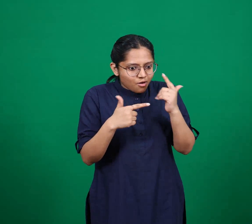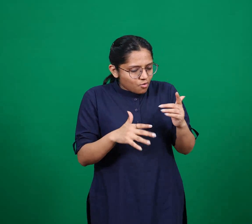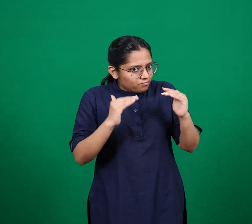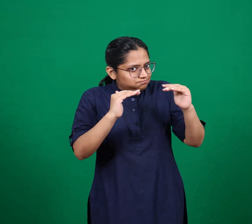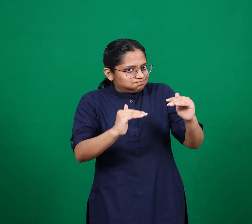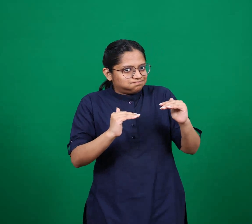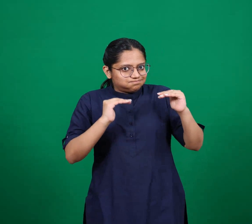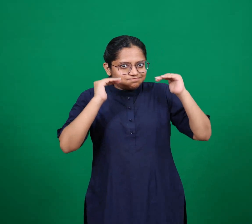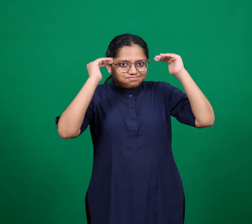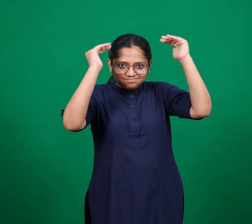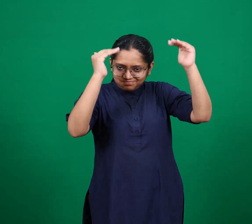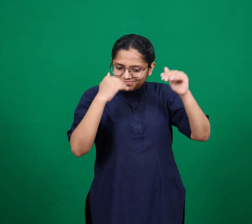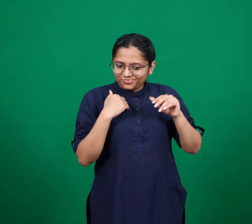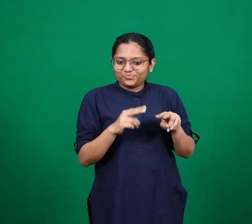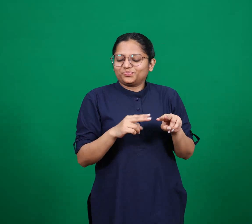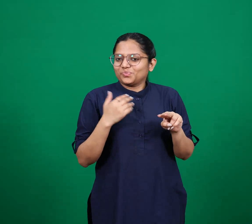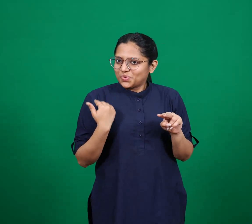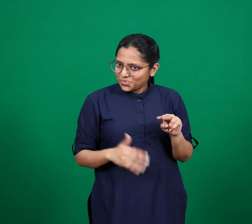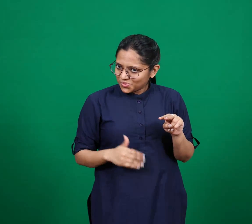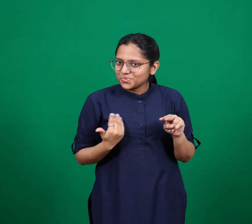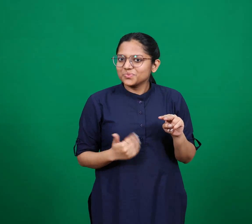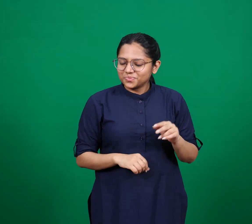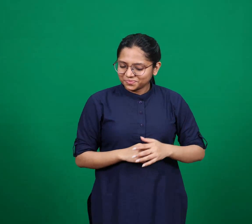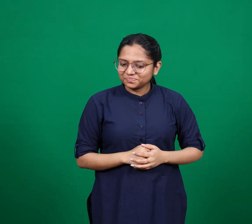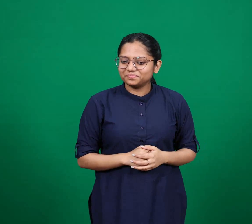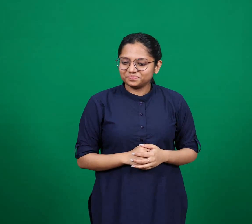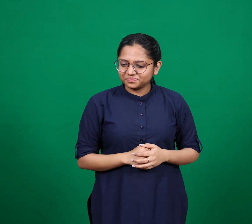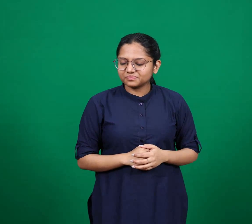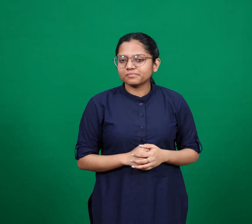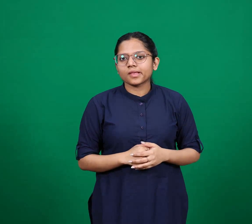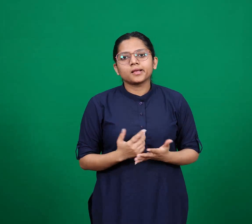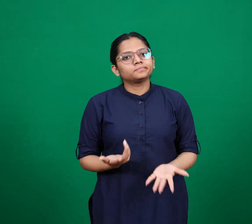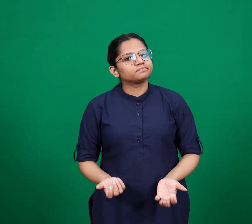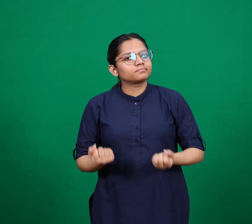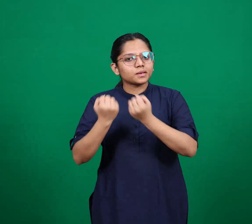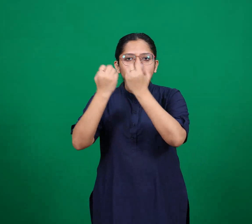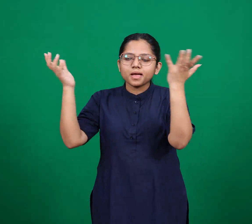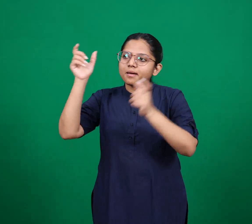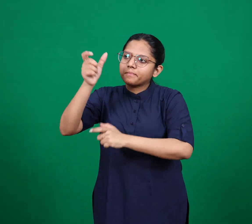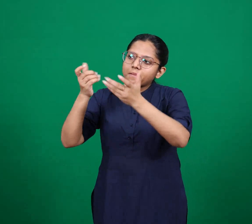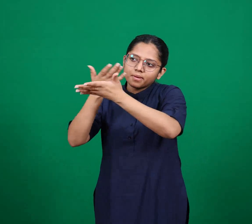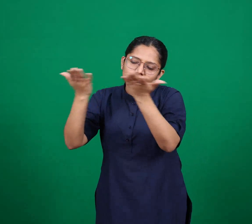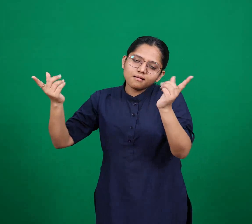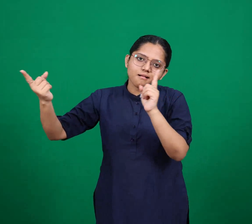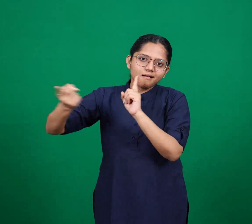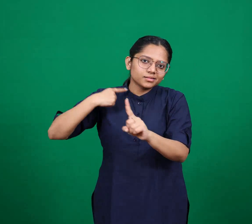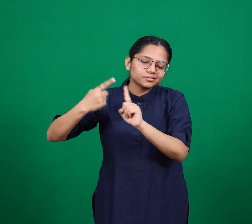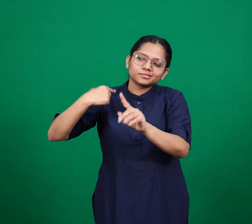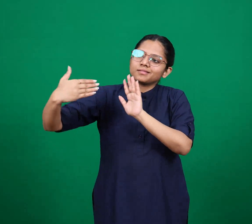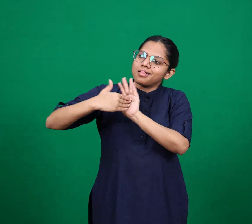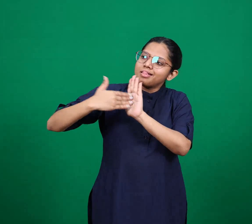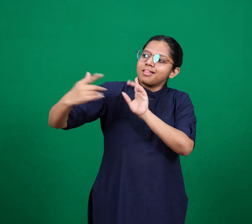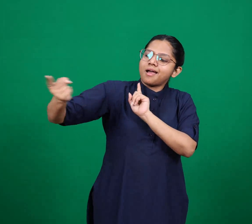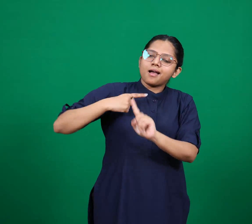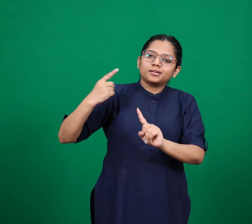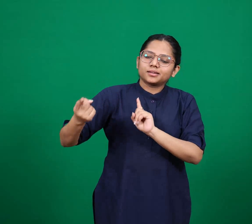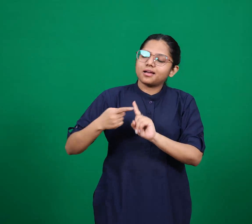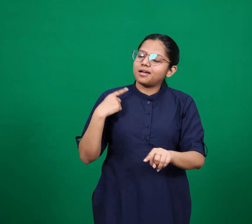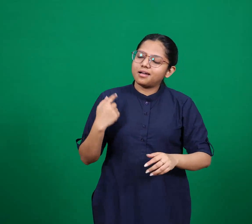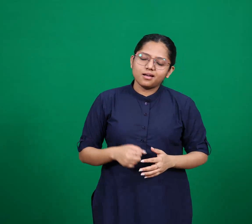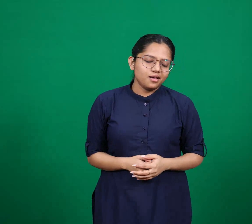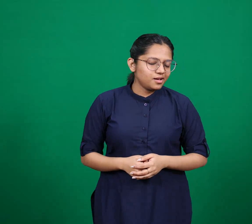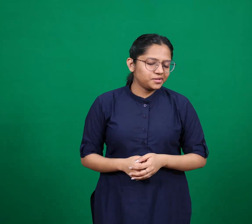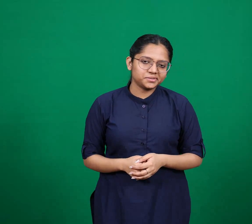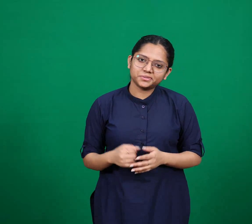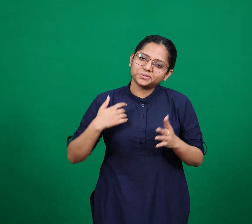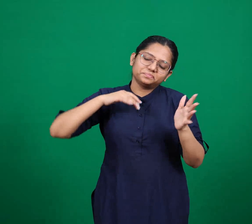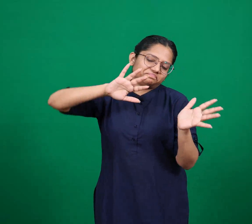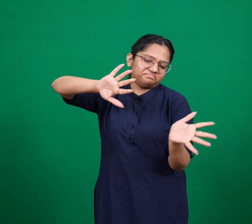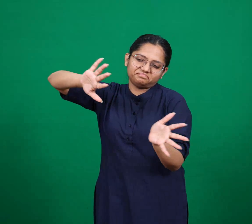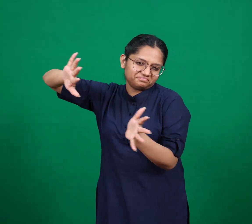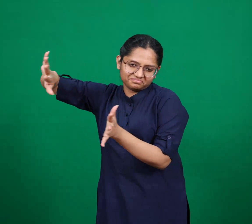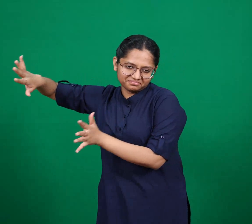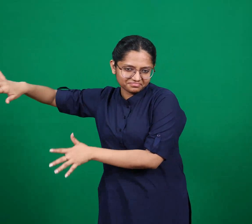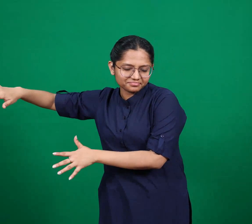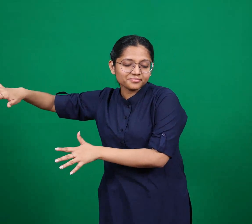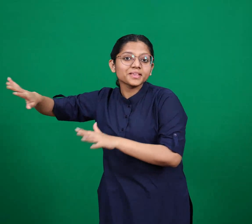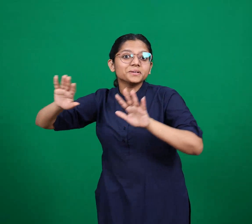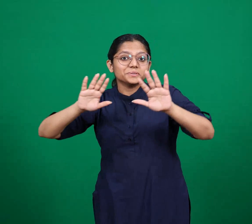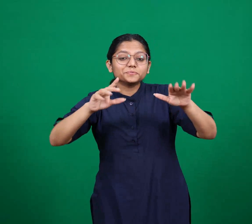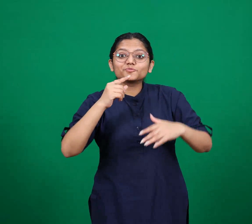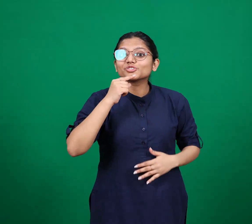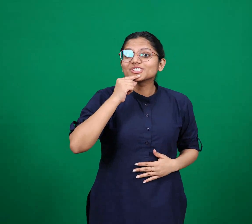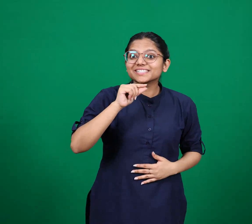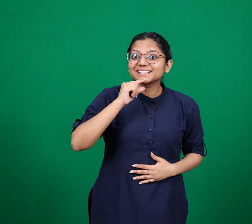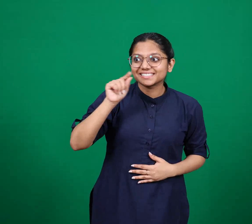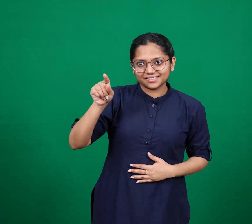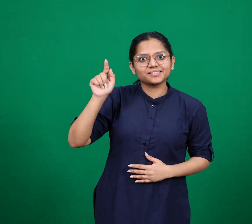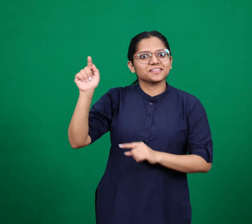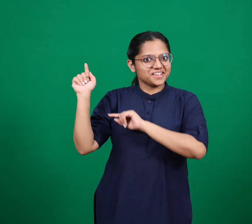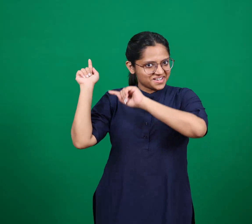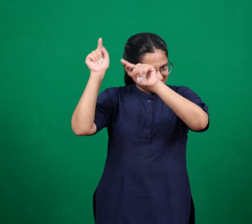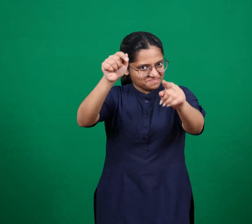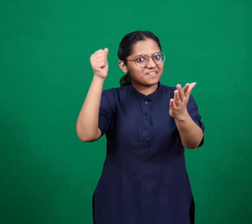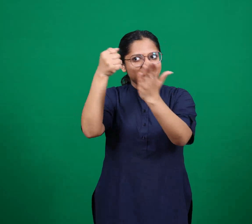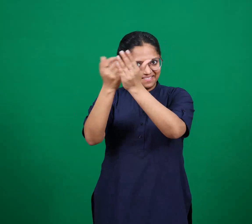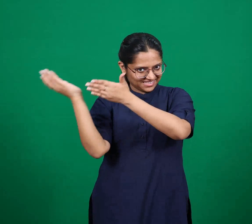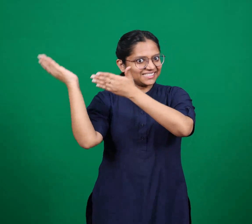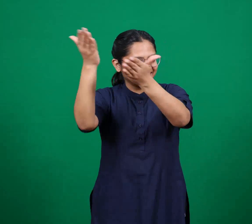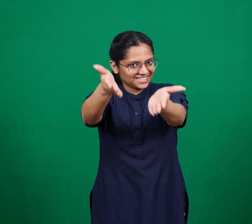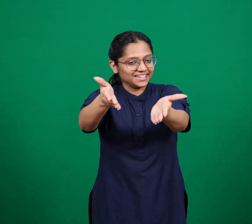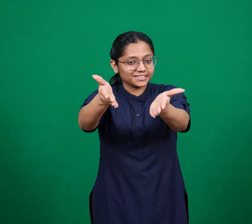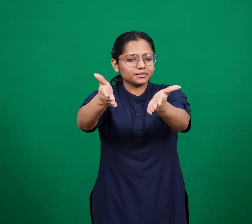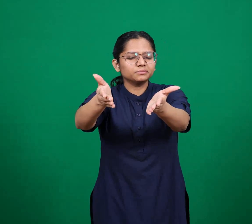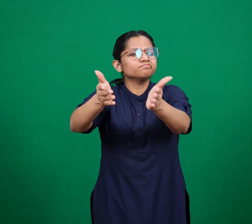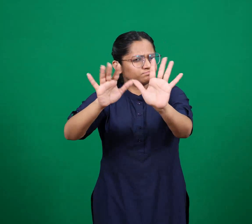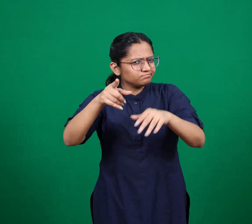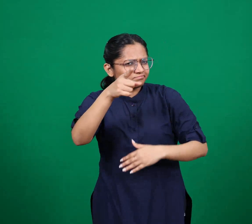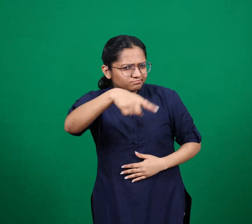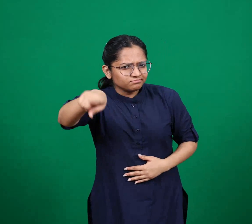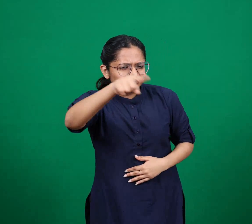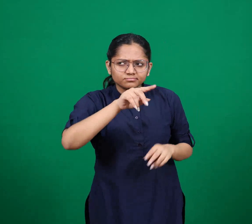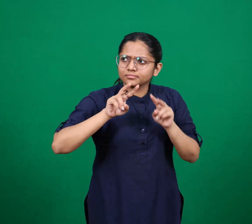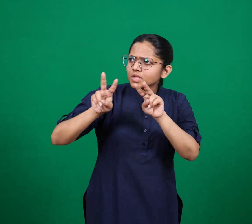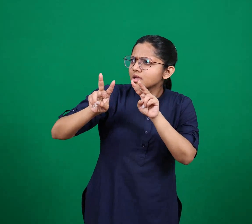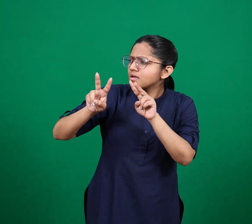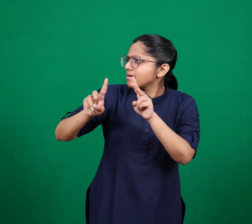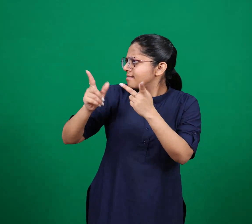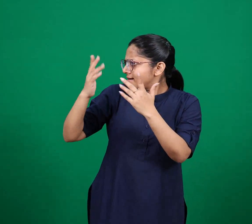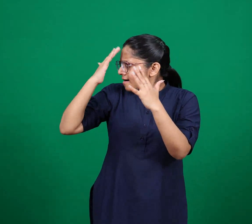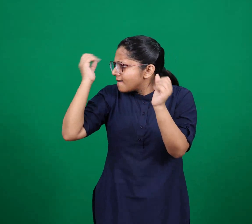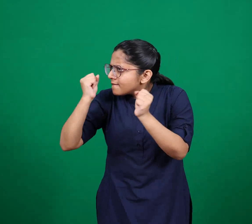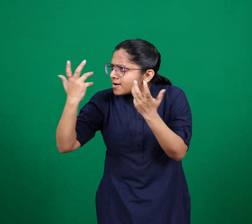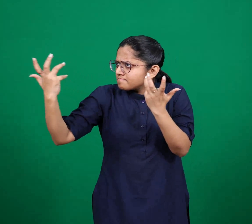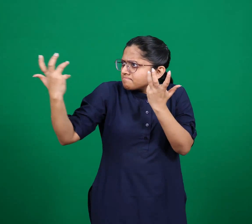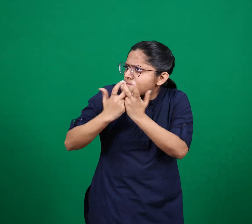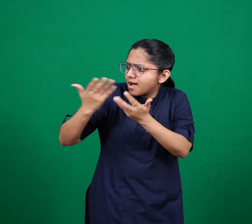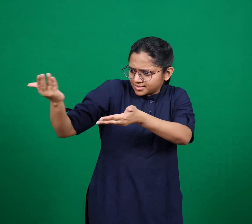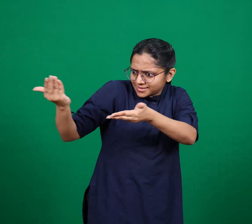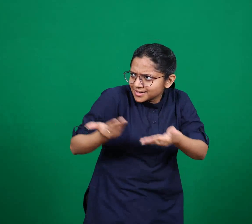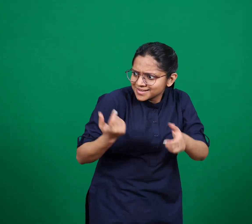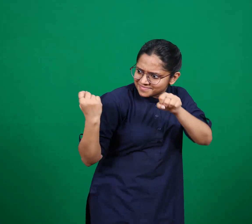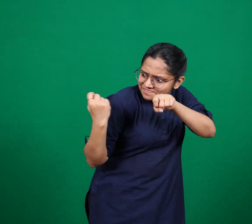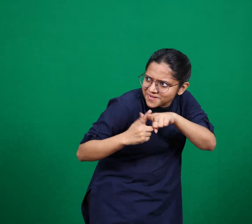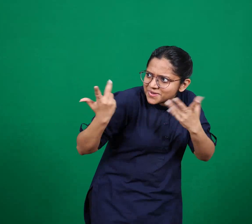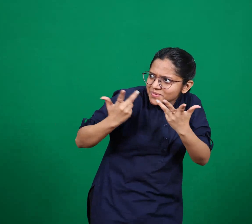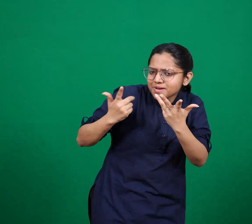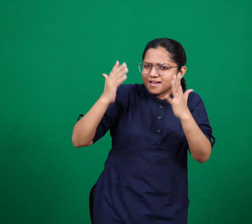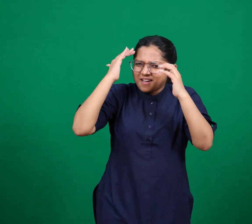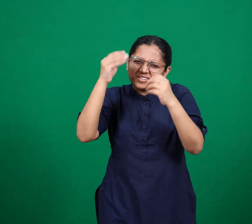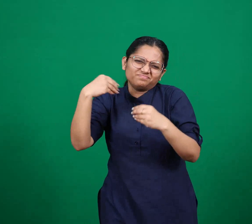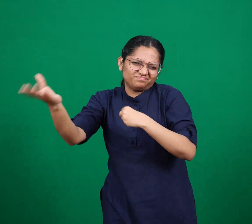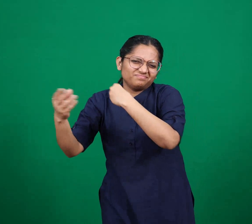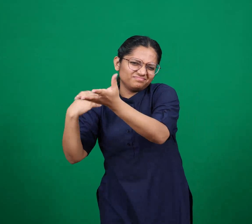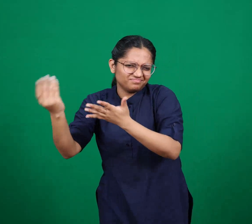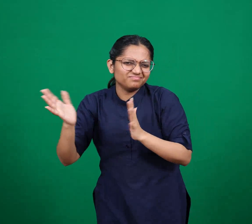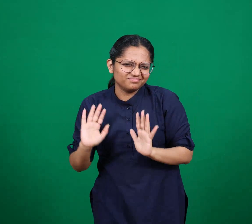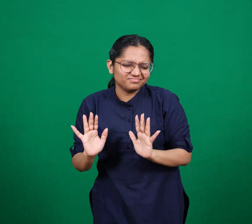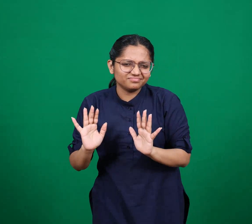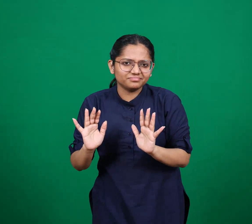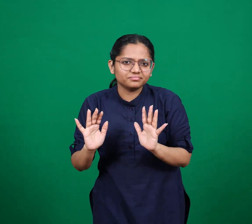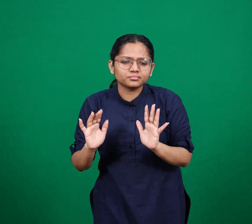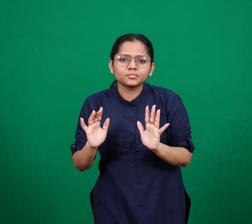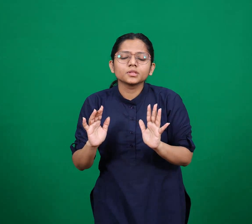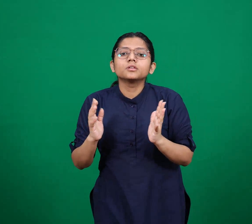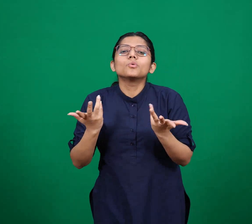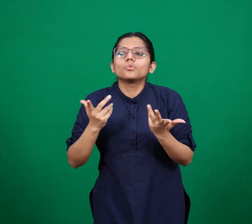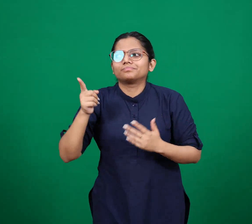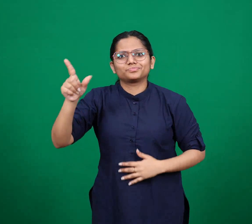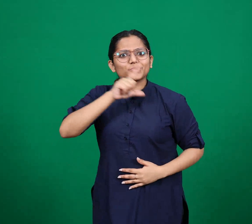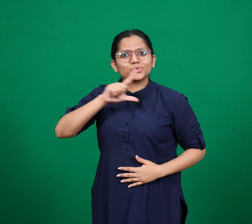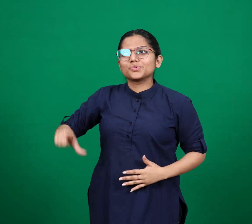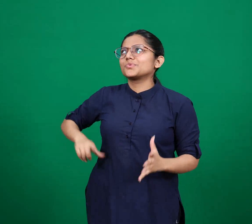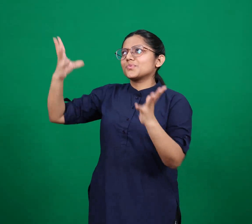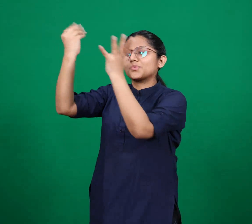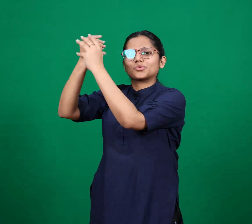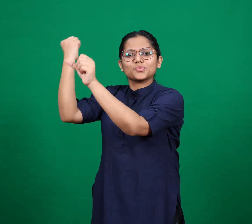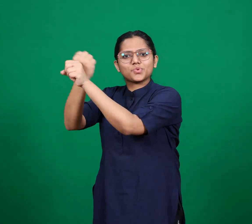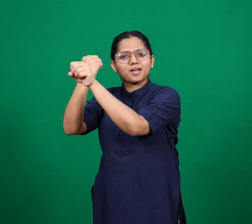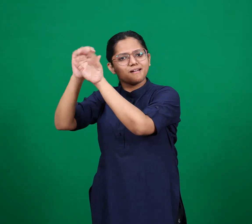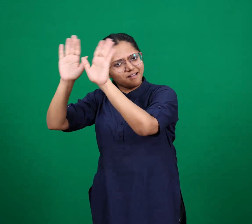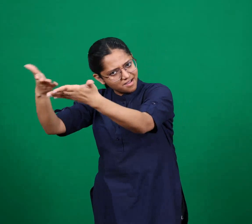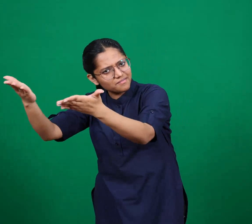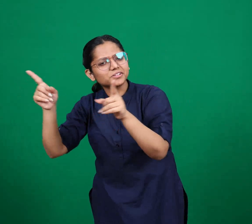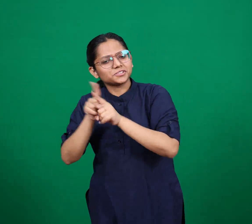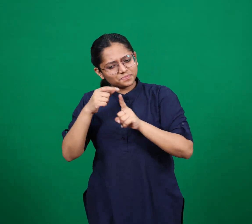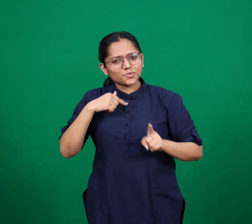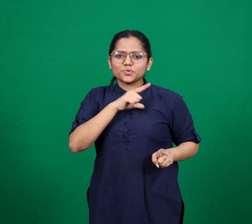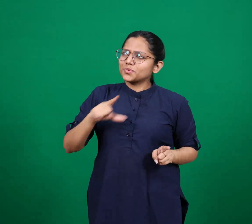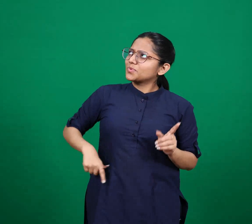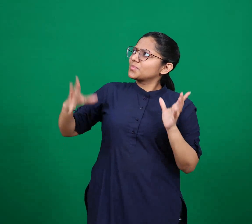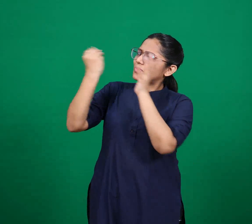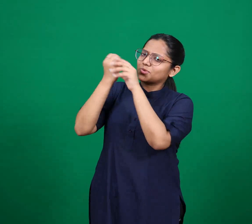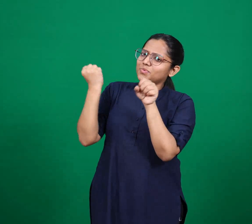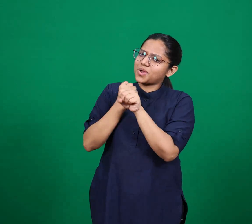If Timothy comes, see to it that he has nothing to fear while he is with you, for he is doing the work of the Lord, just as I am.